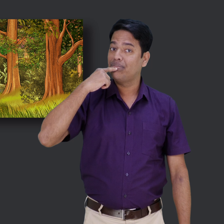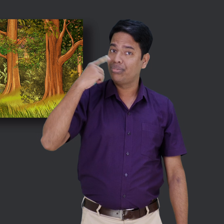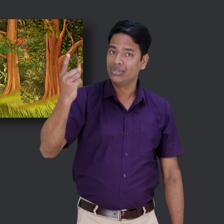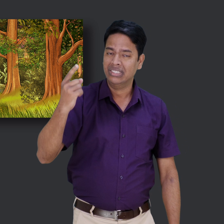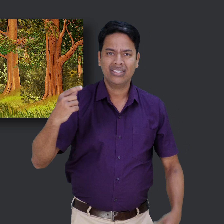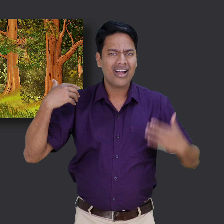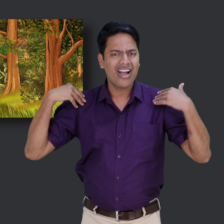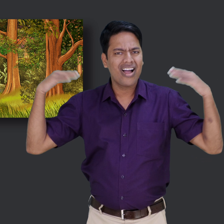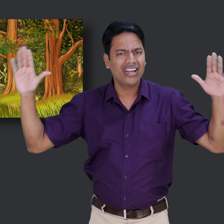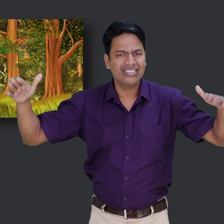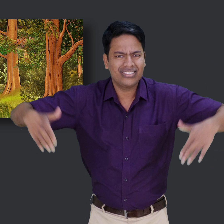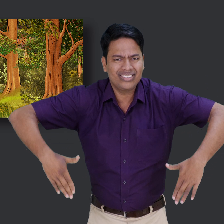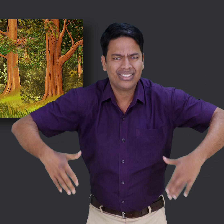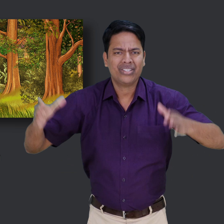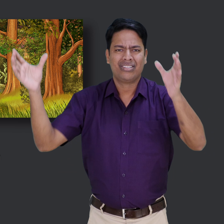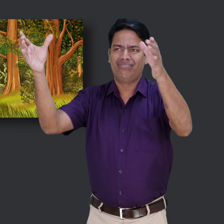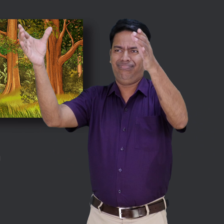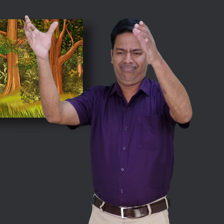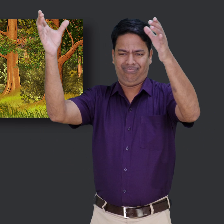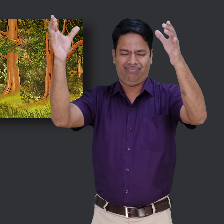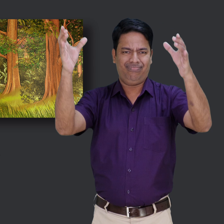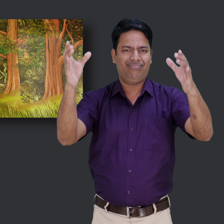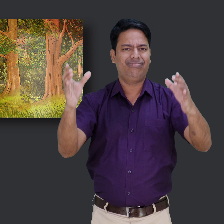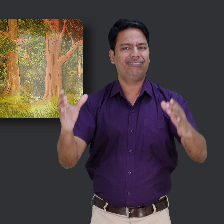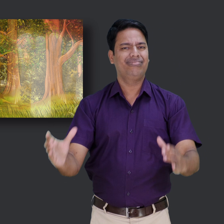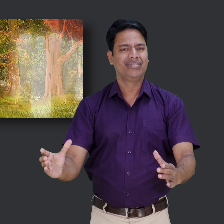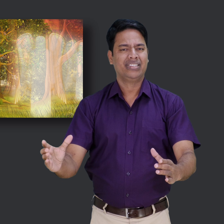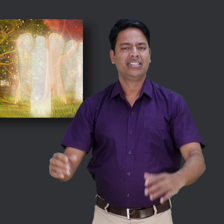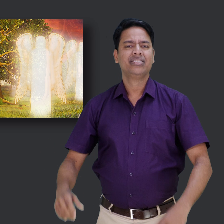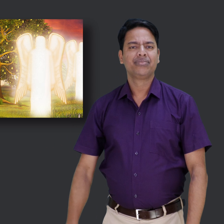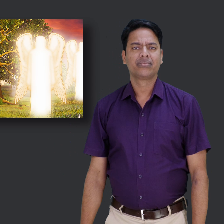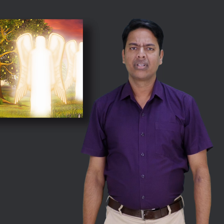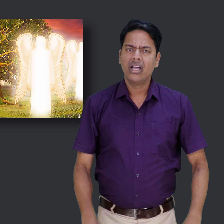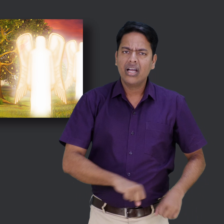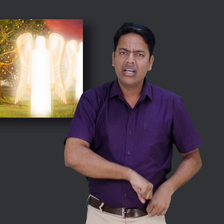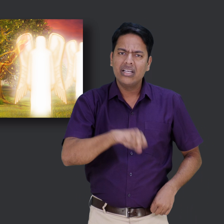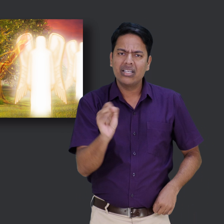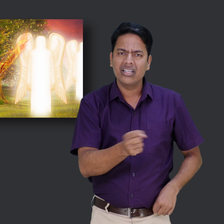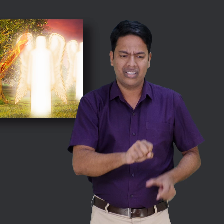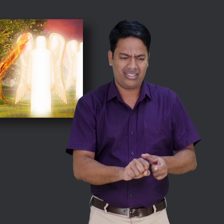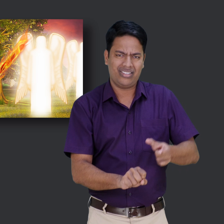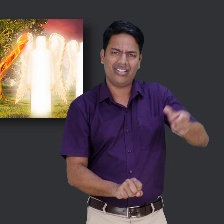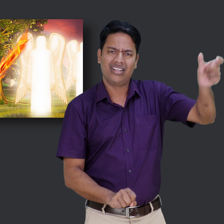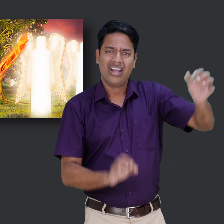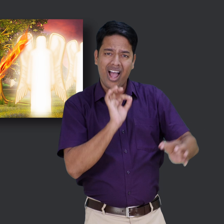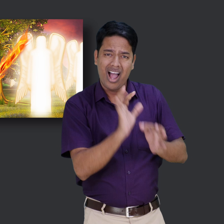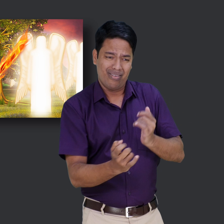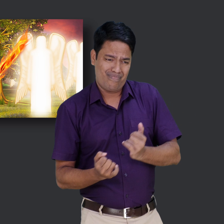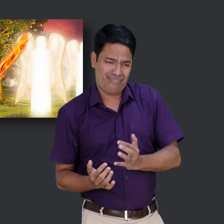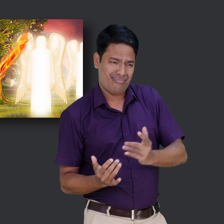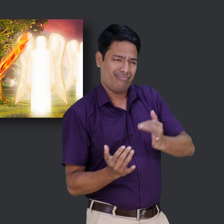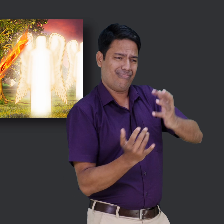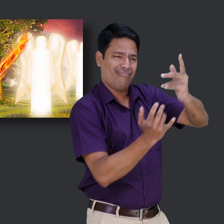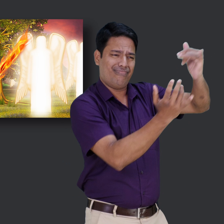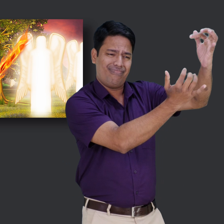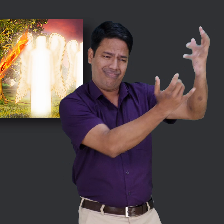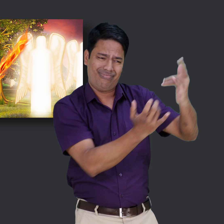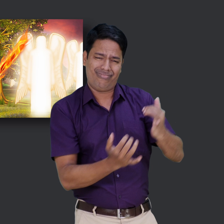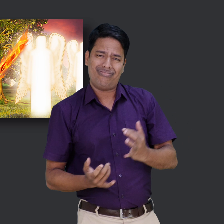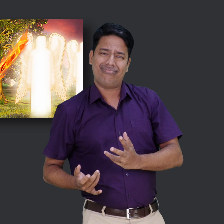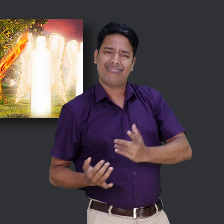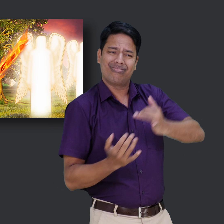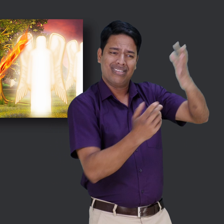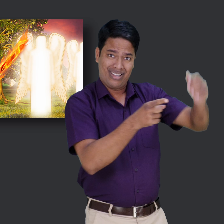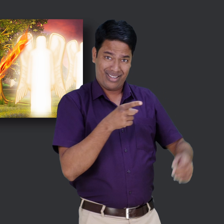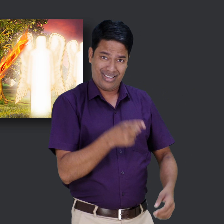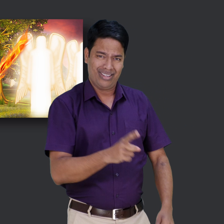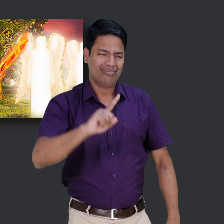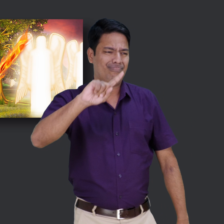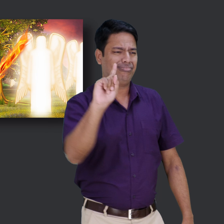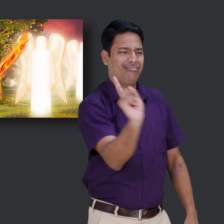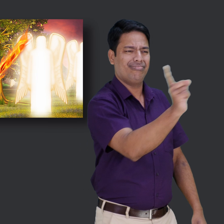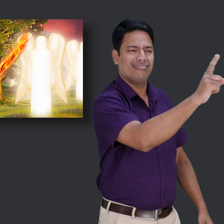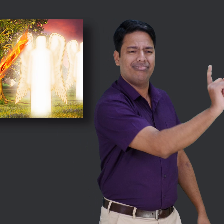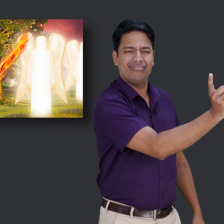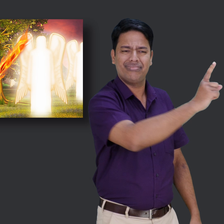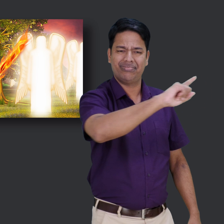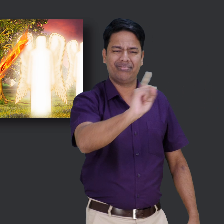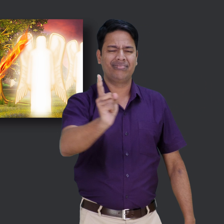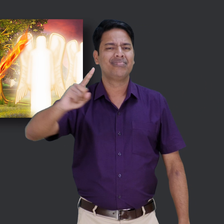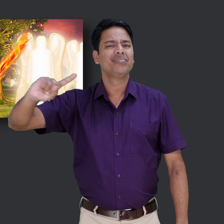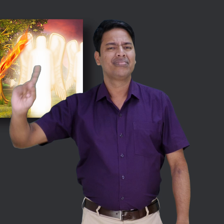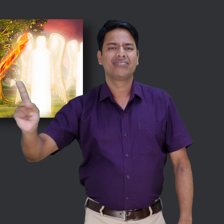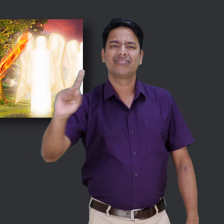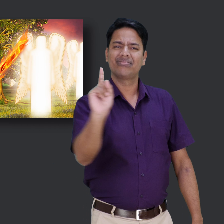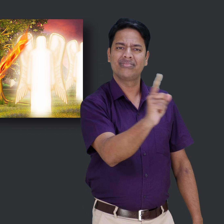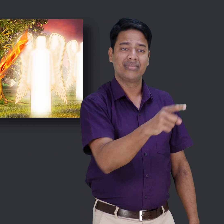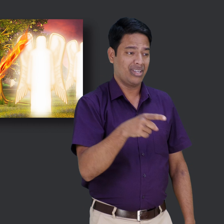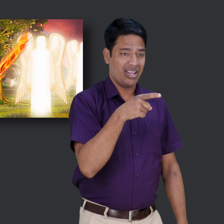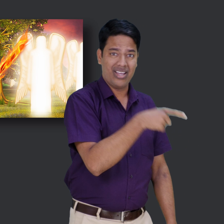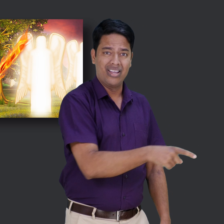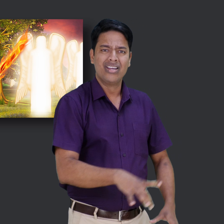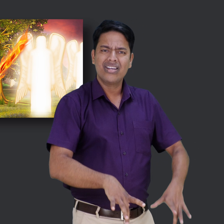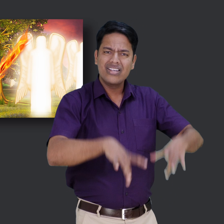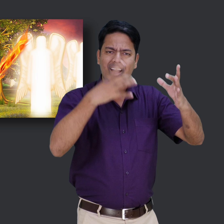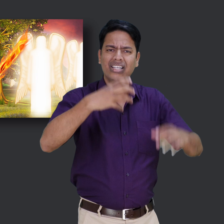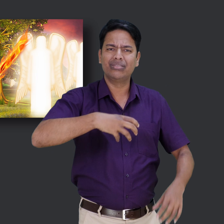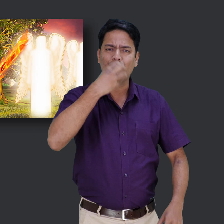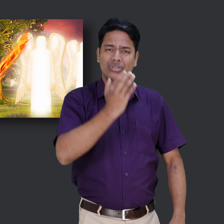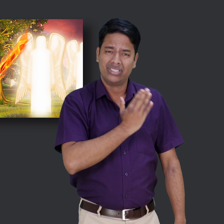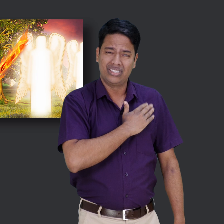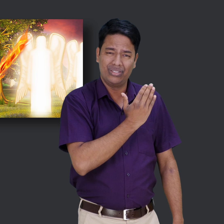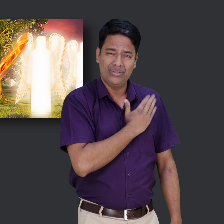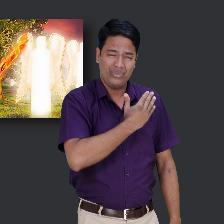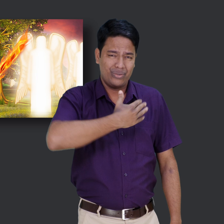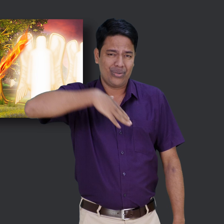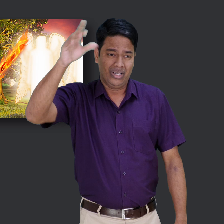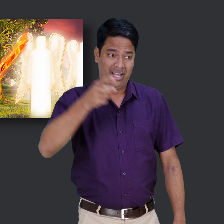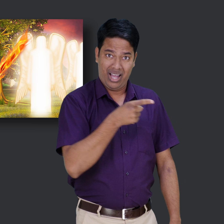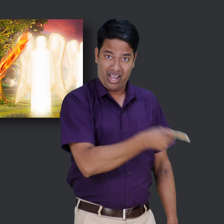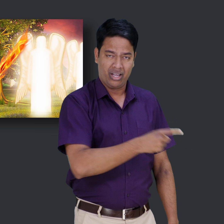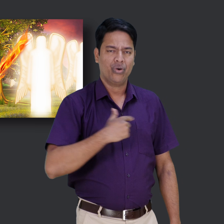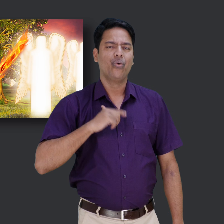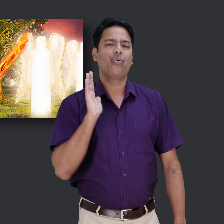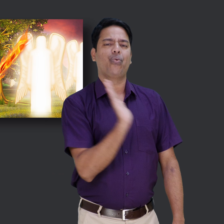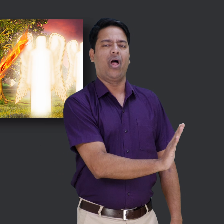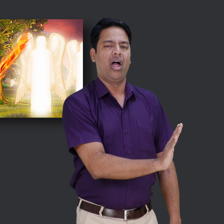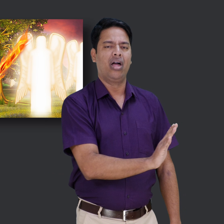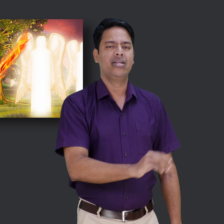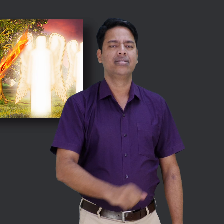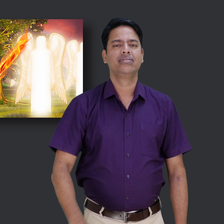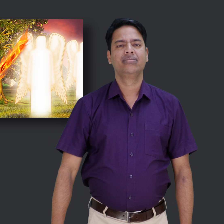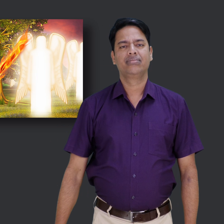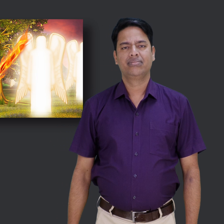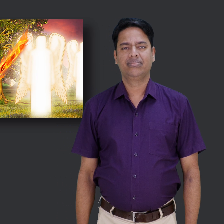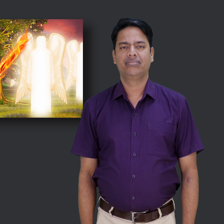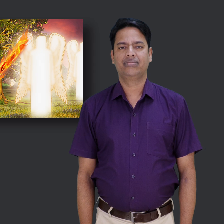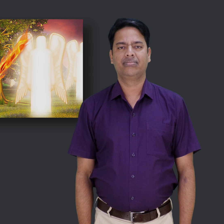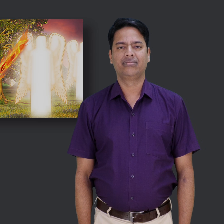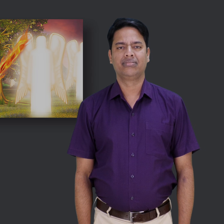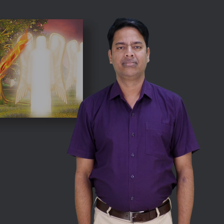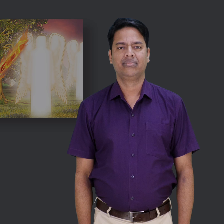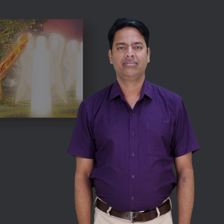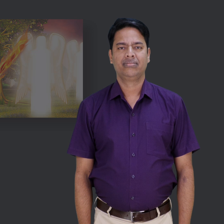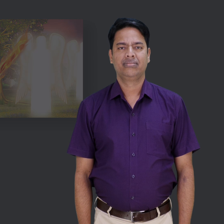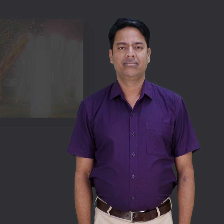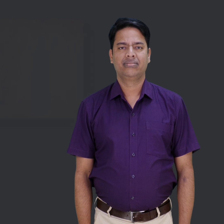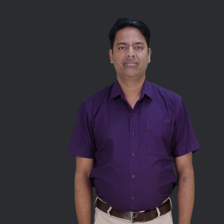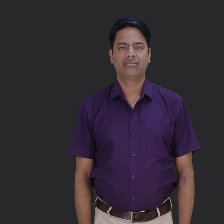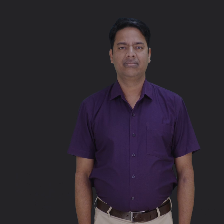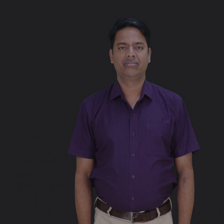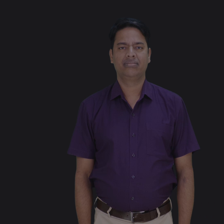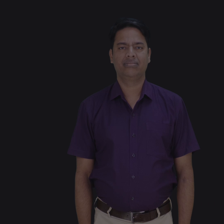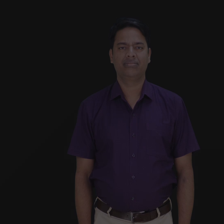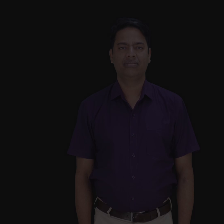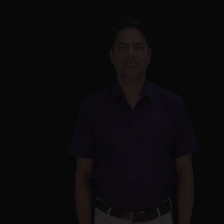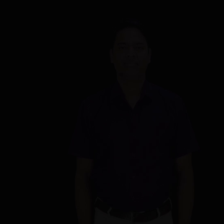So He drove out the man and stationed cherubim on the east side of the Garden of Eden, along with a whirling sword of flame to guard the way to the tree of life.